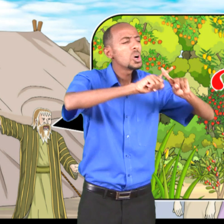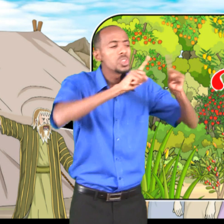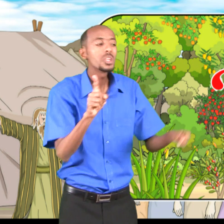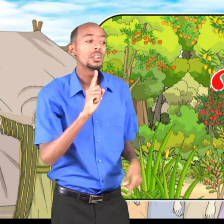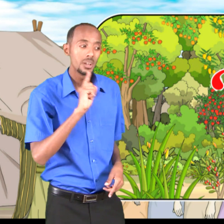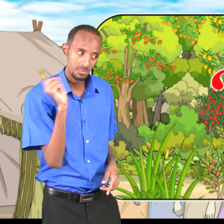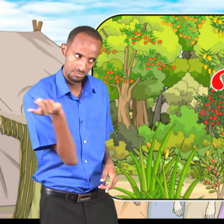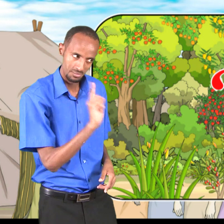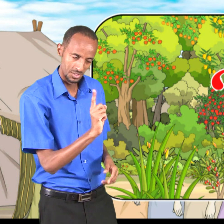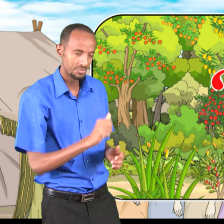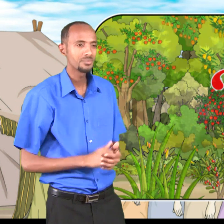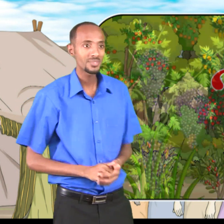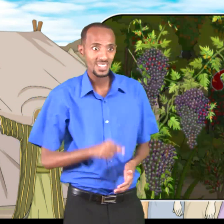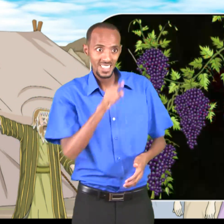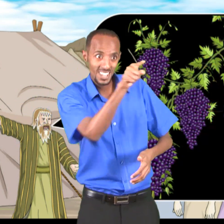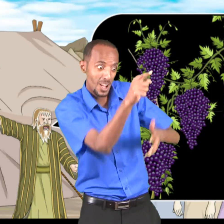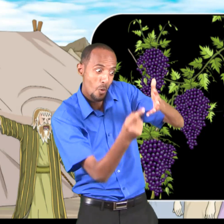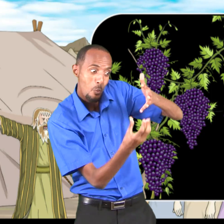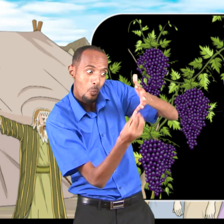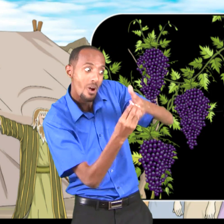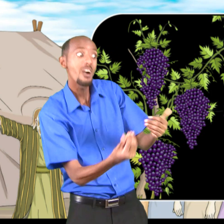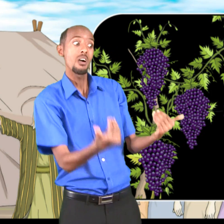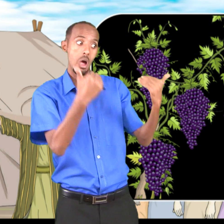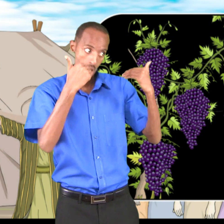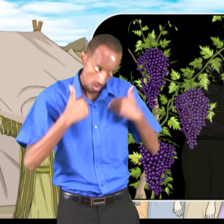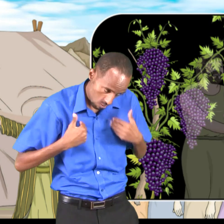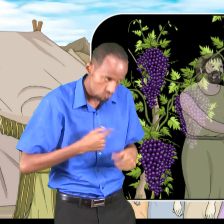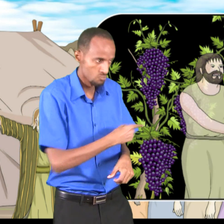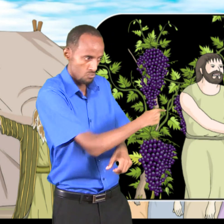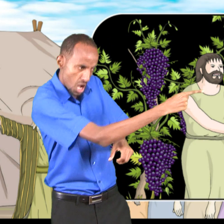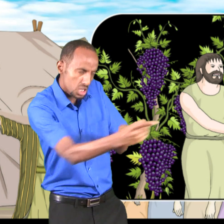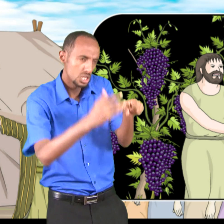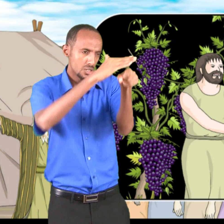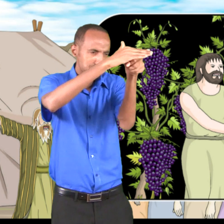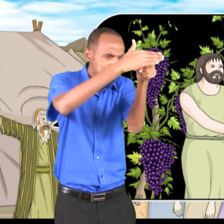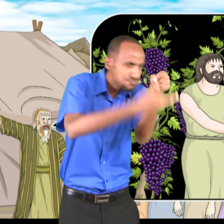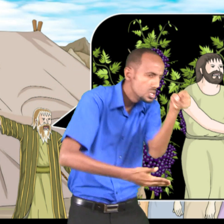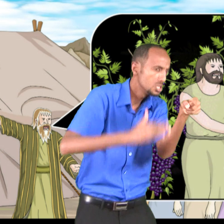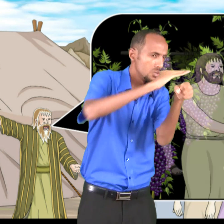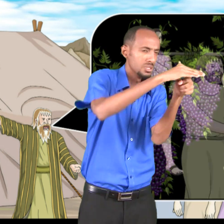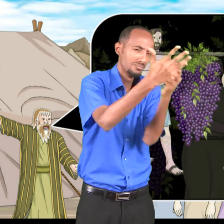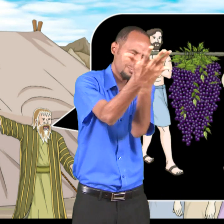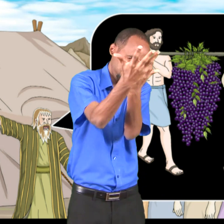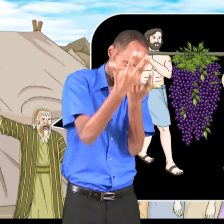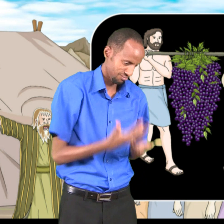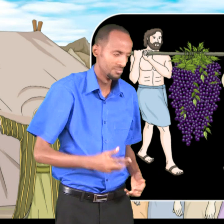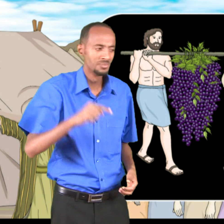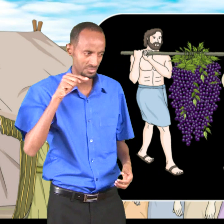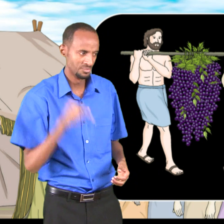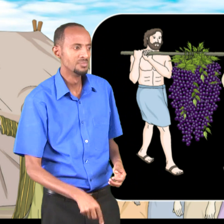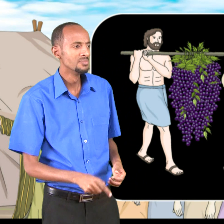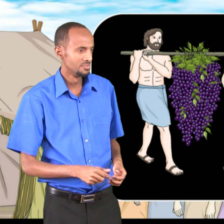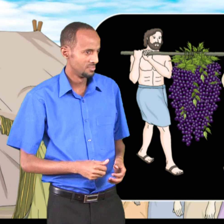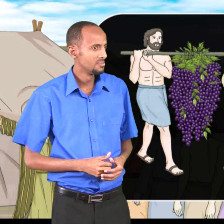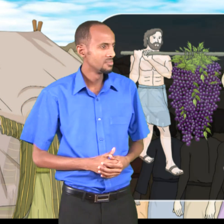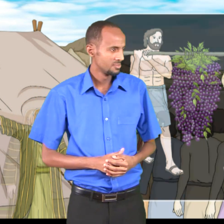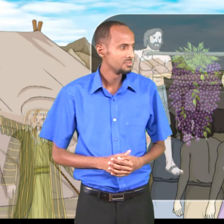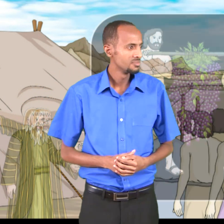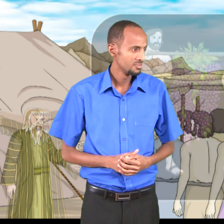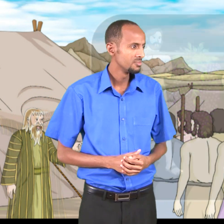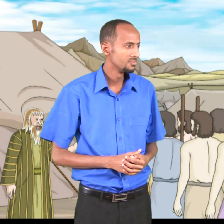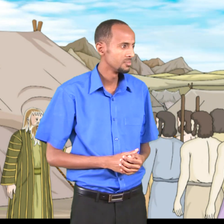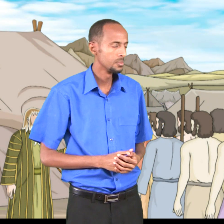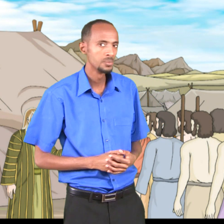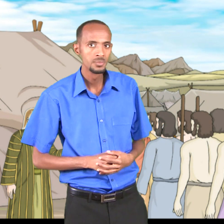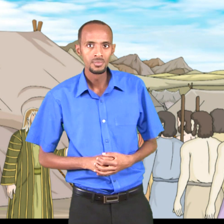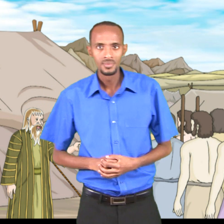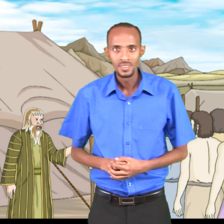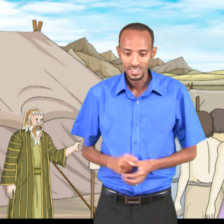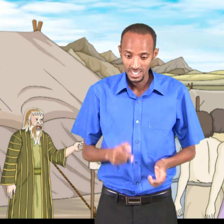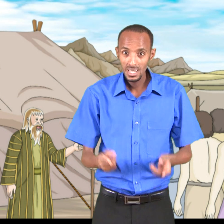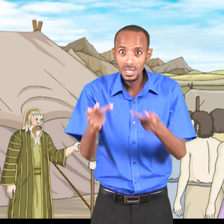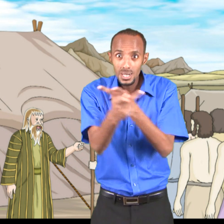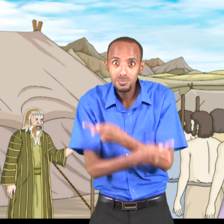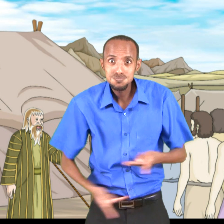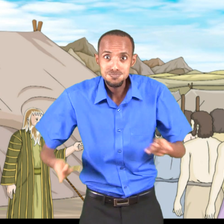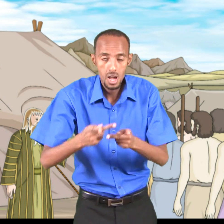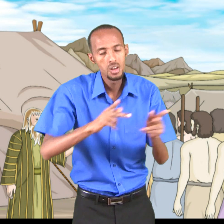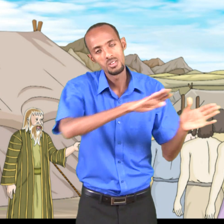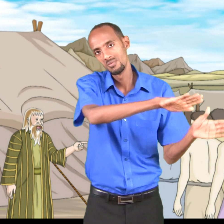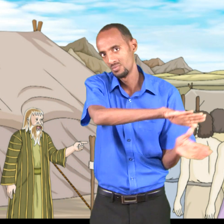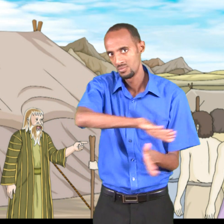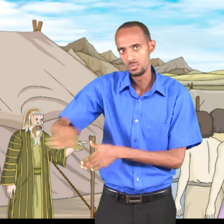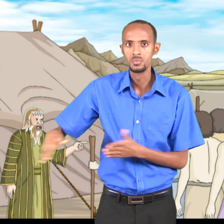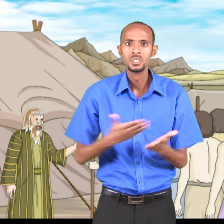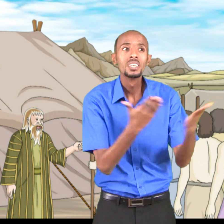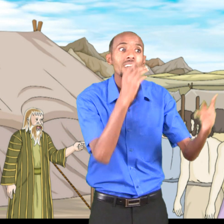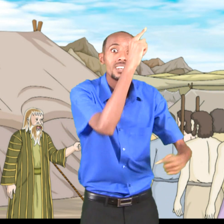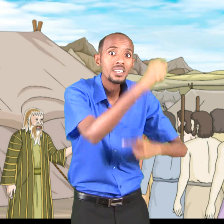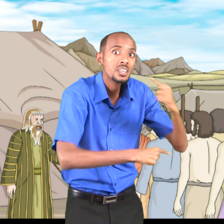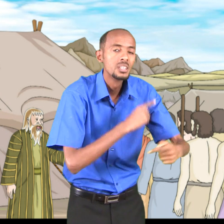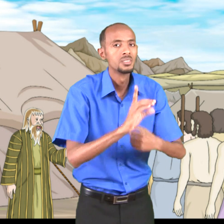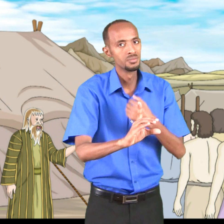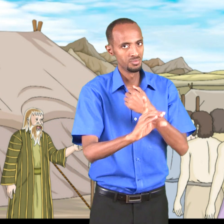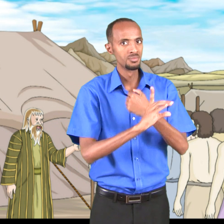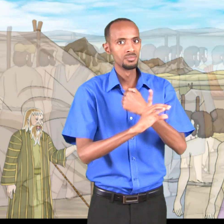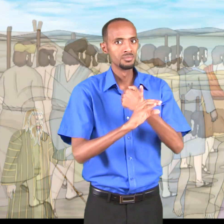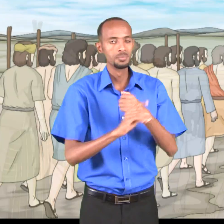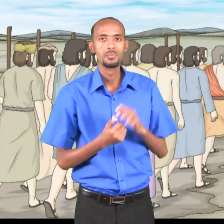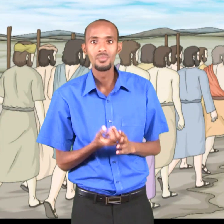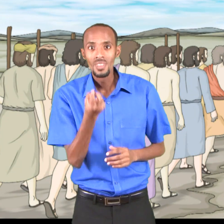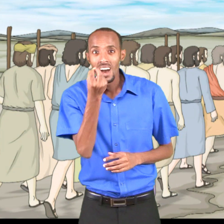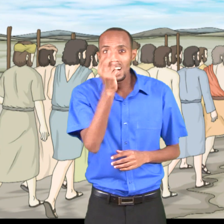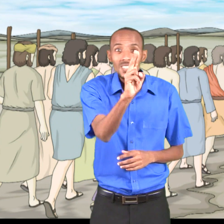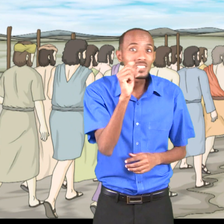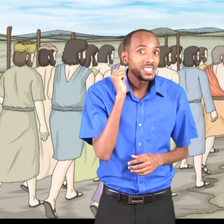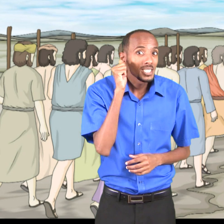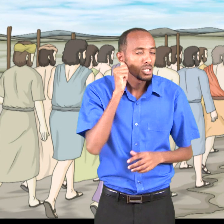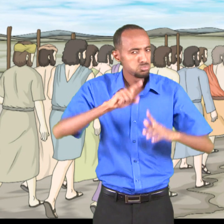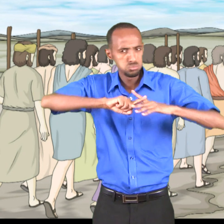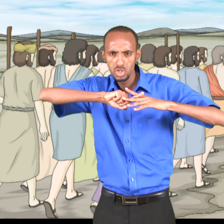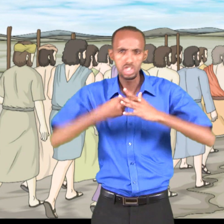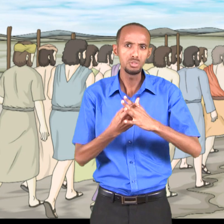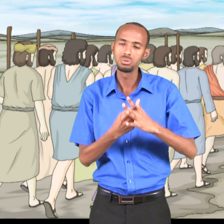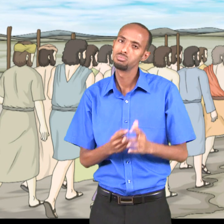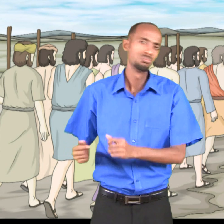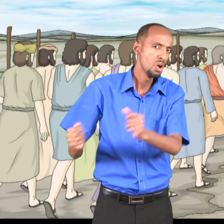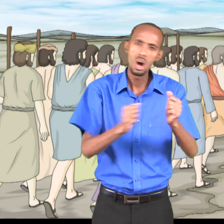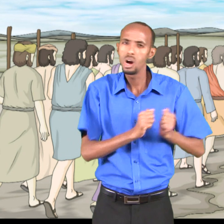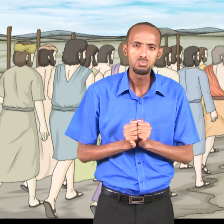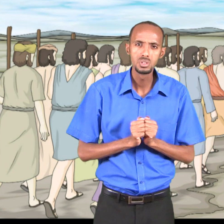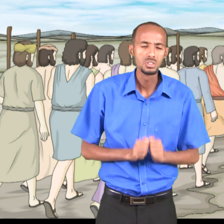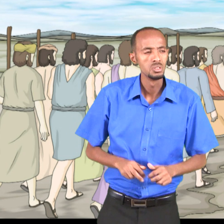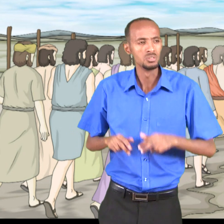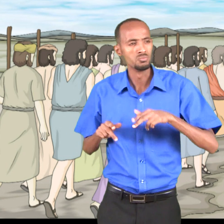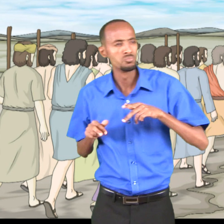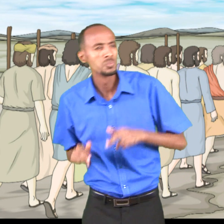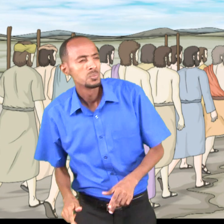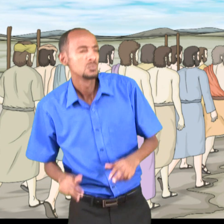Be courageous, and bring back some of the fruit of the land.”